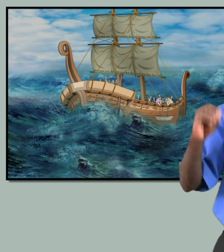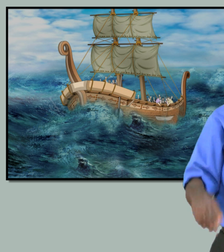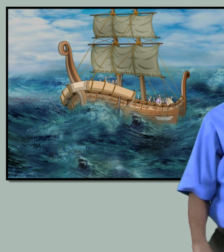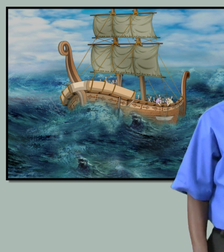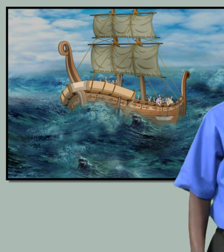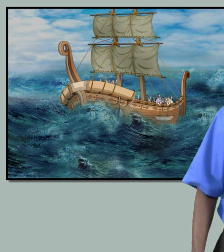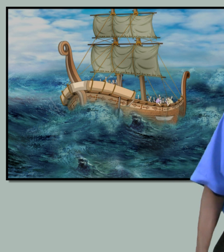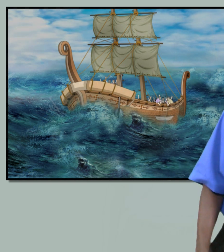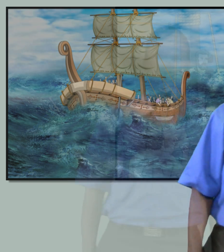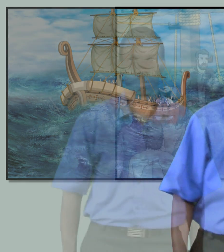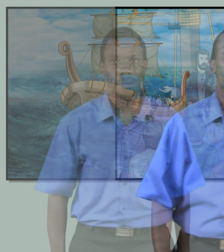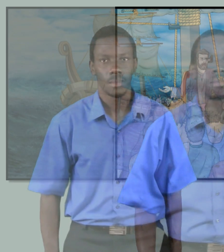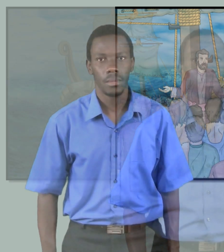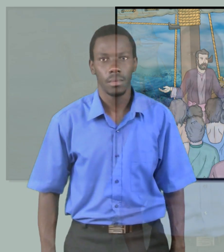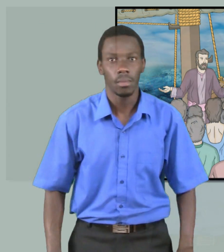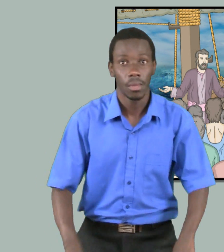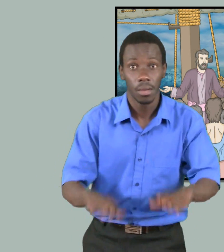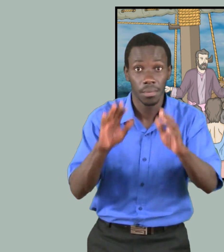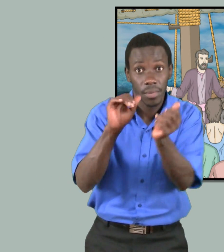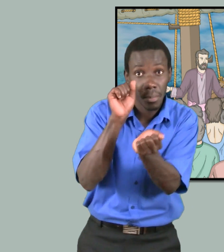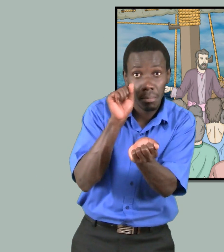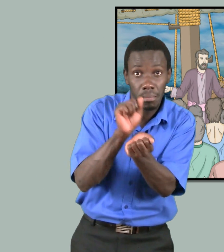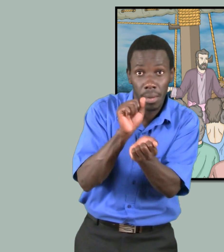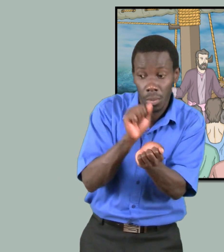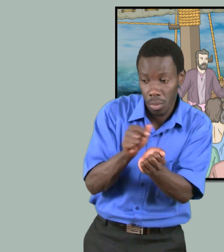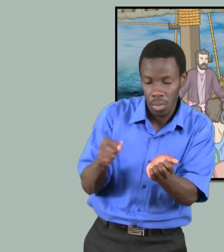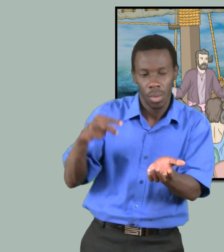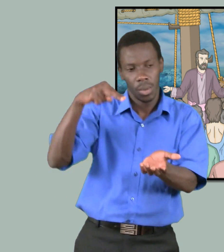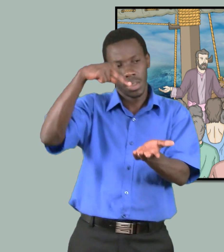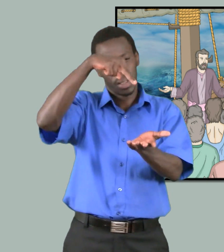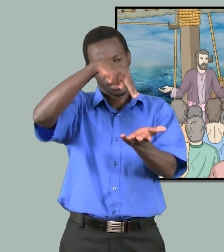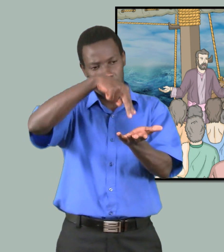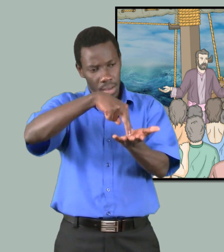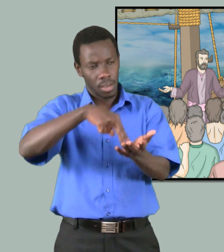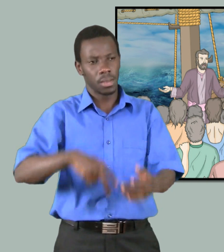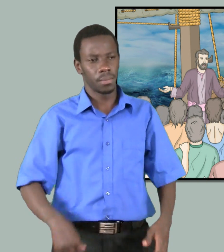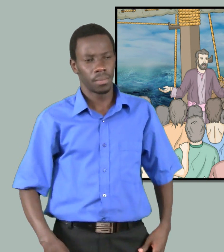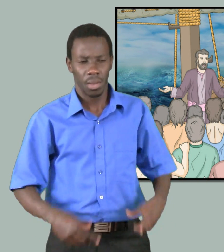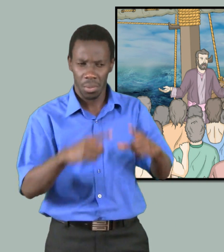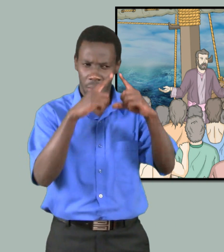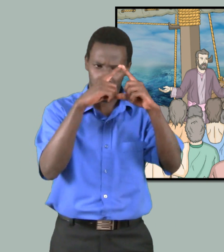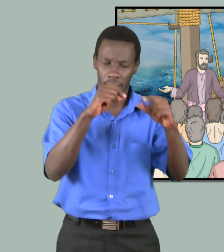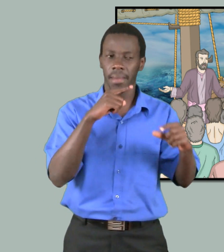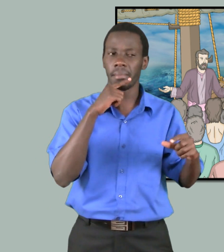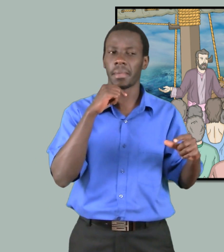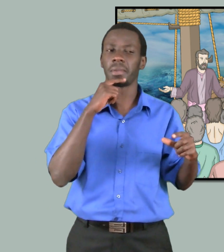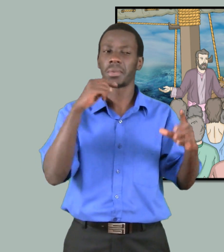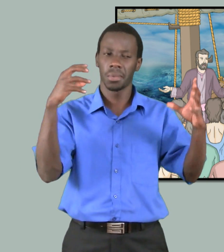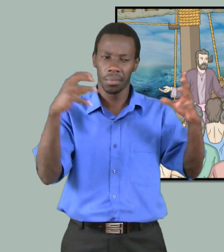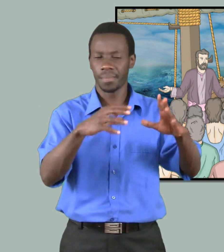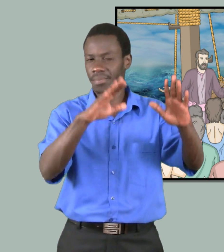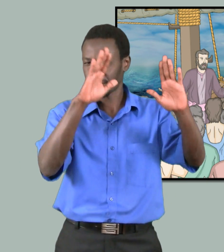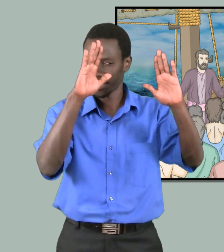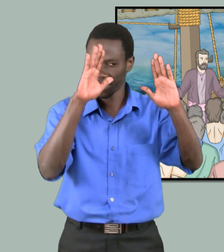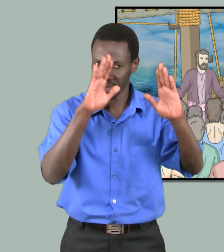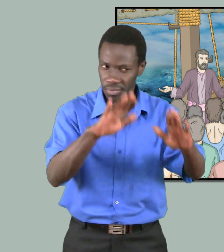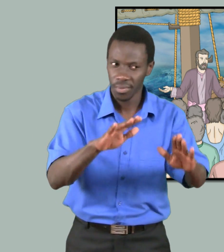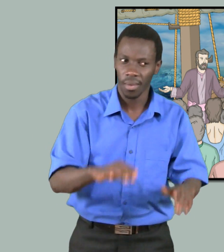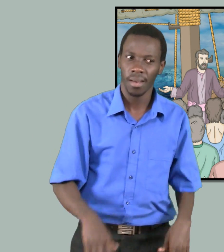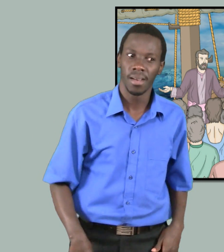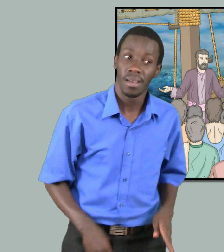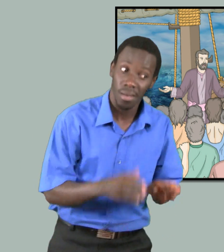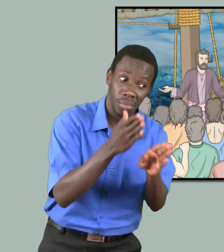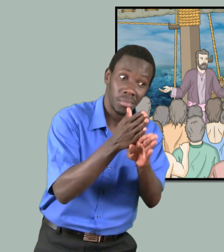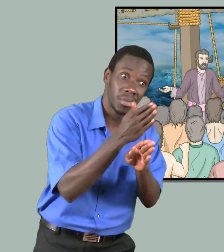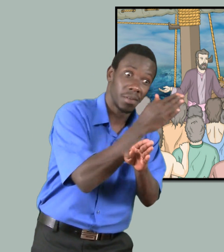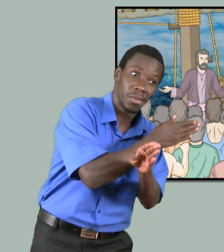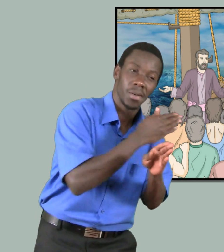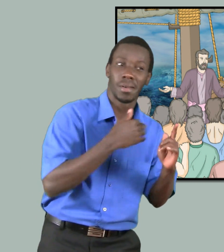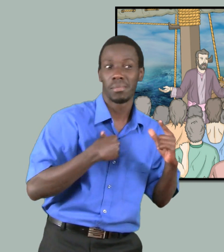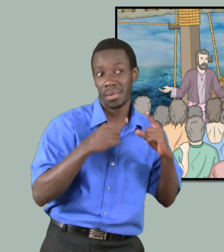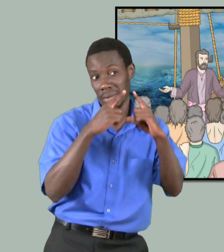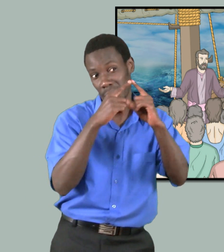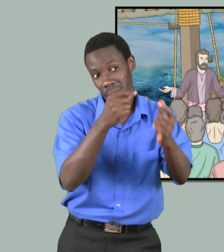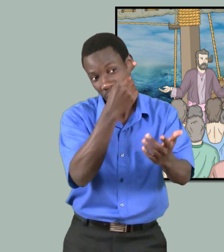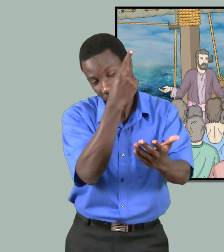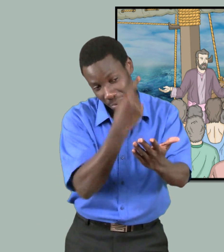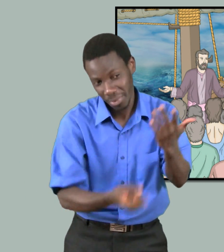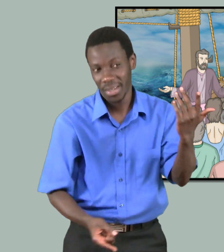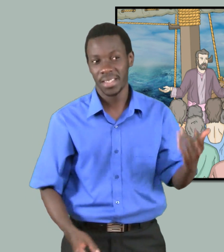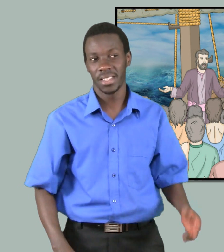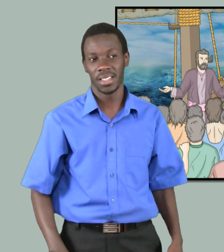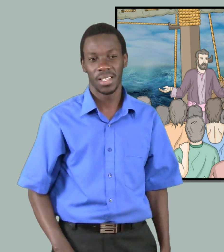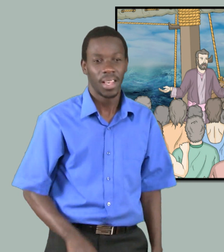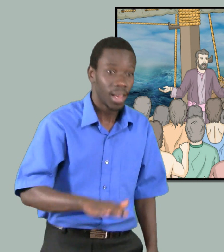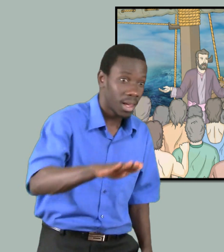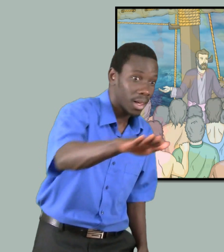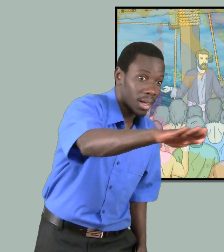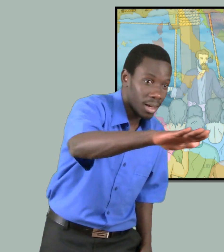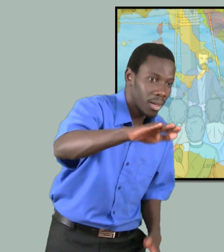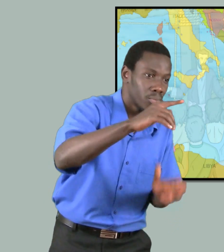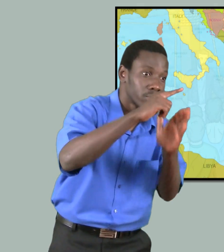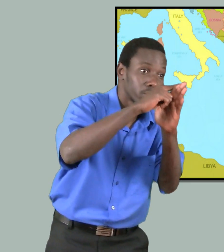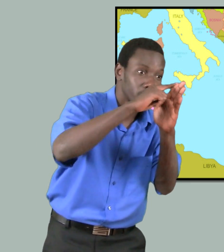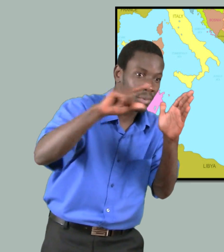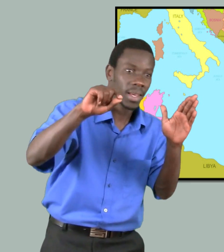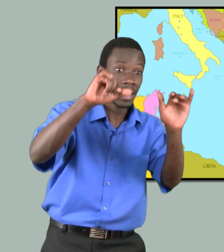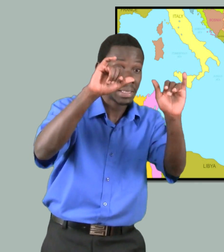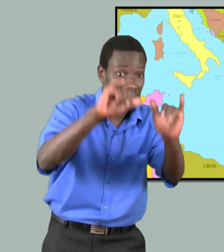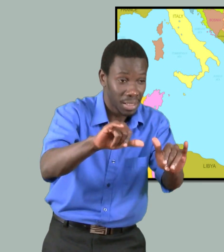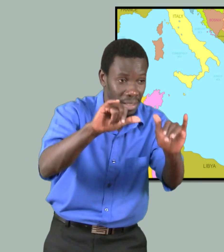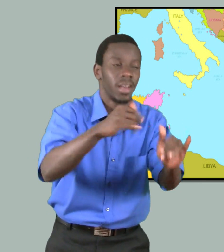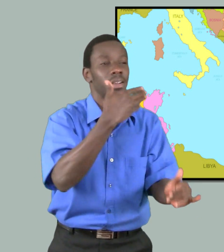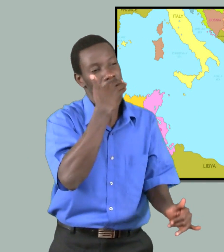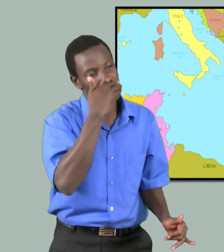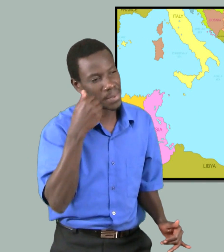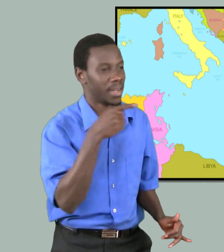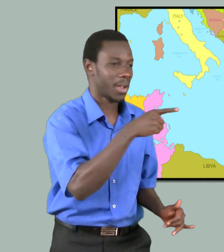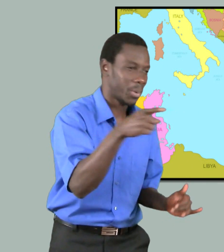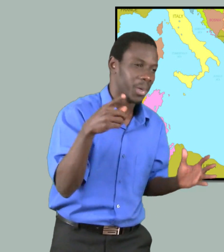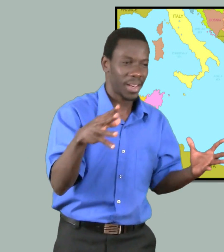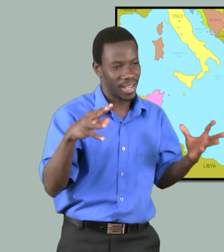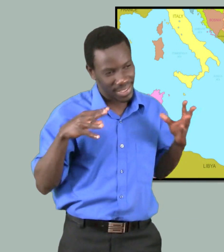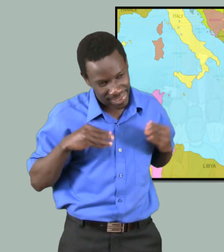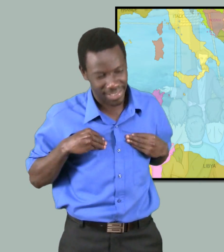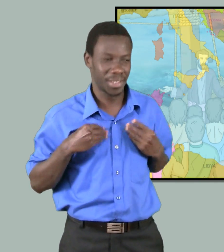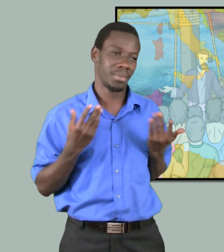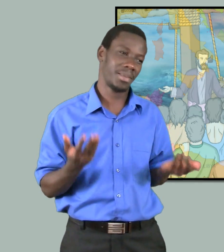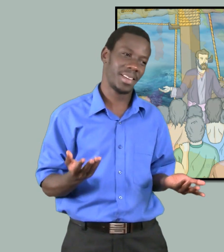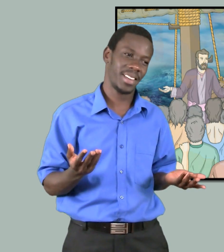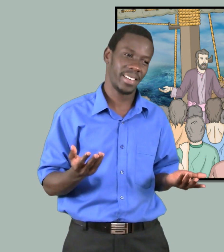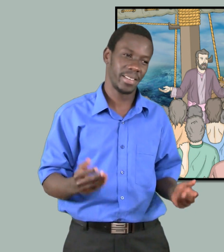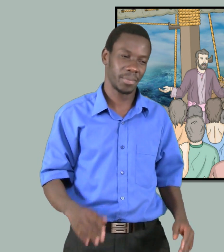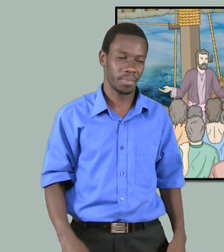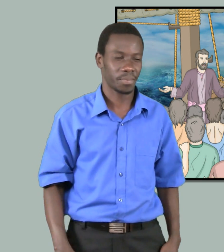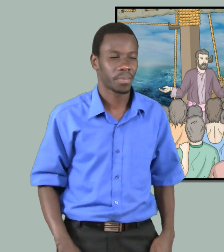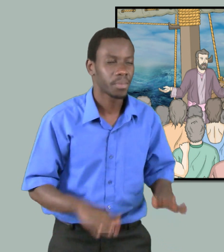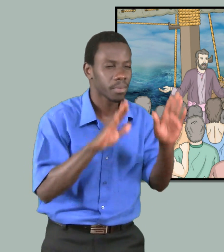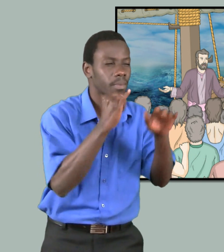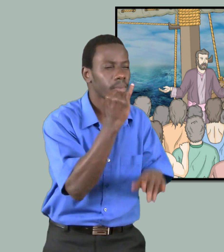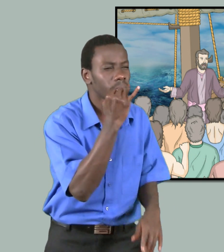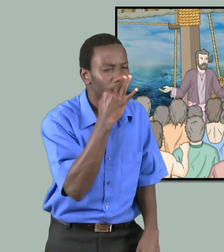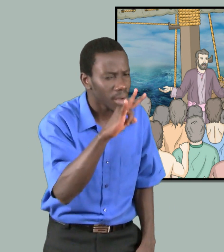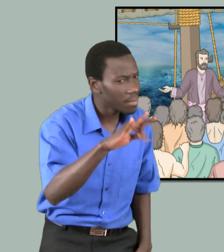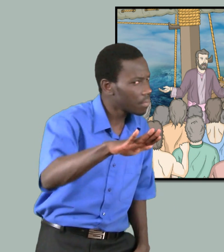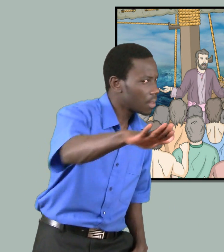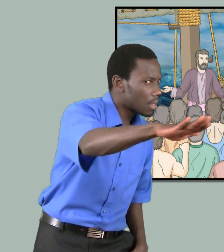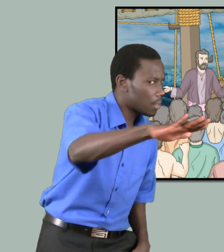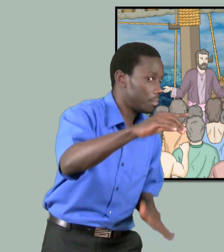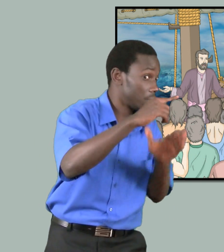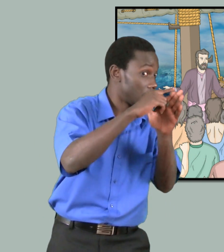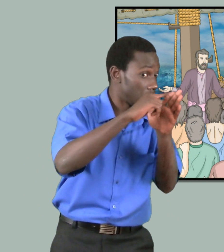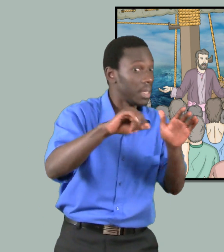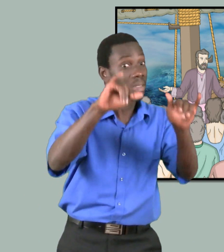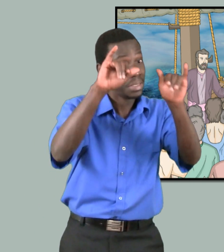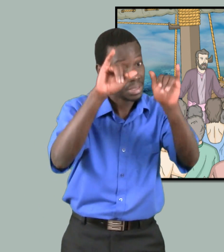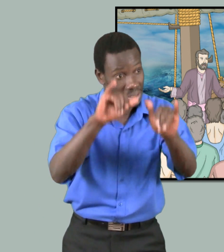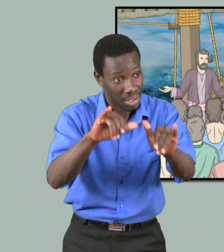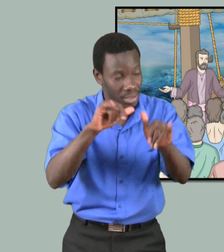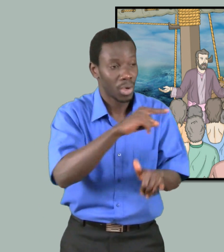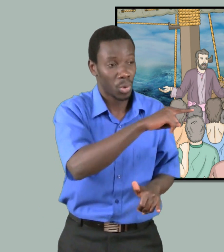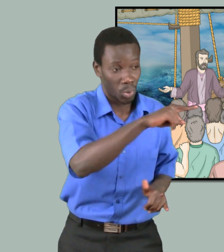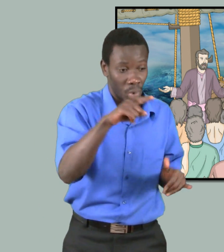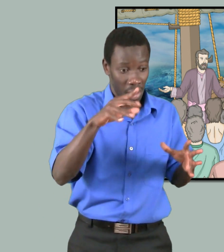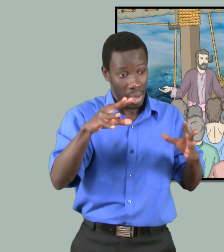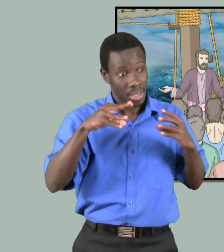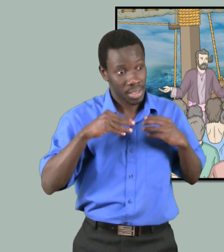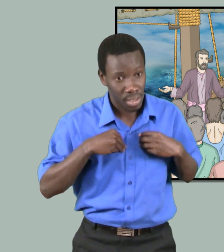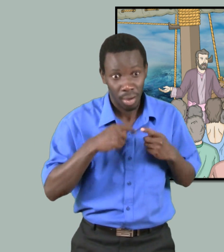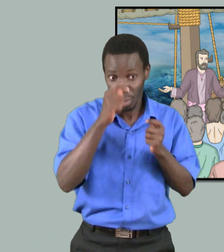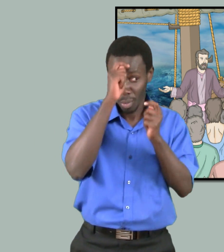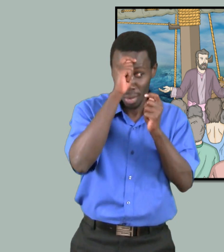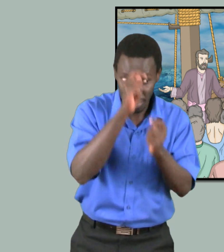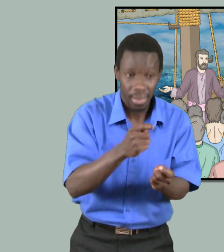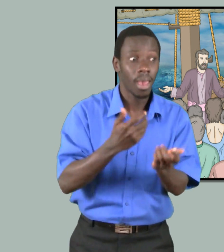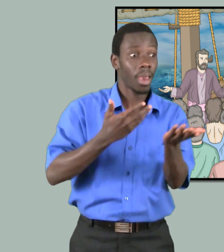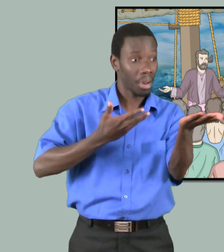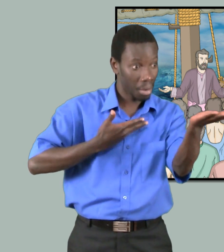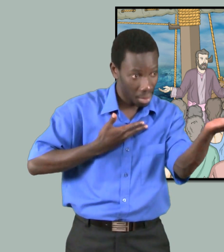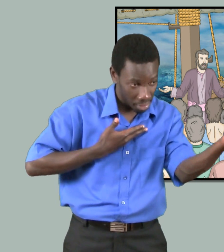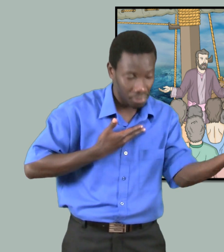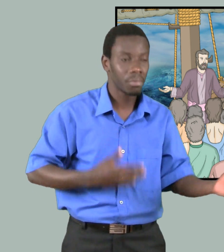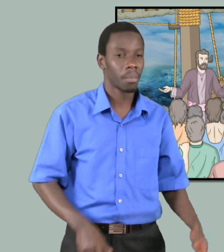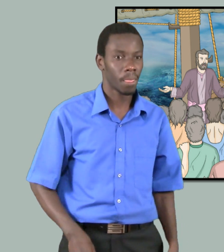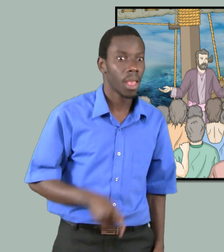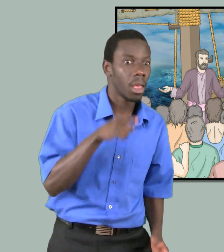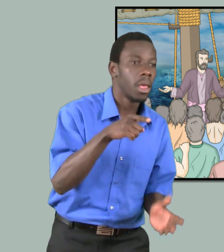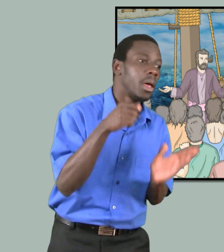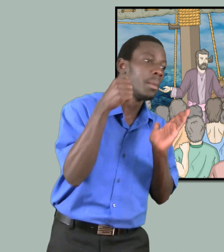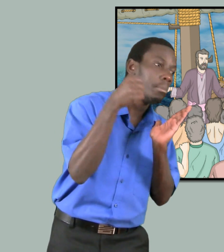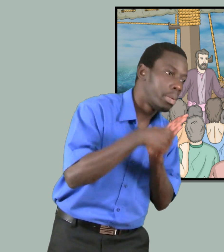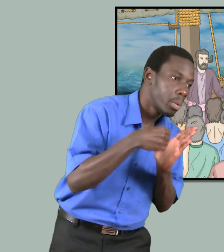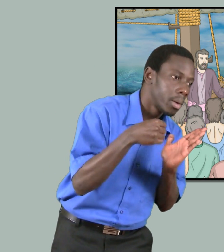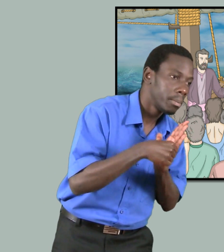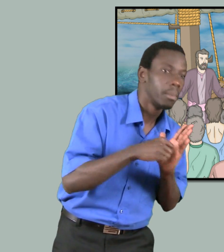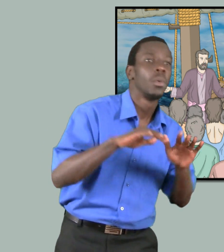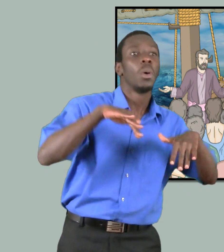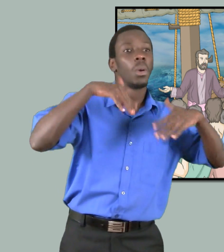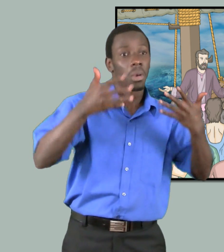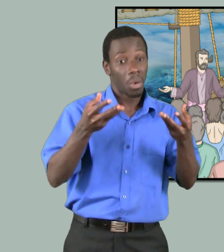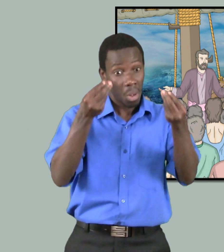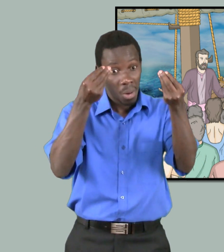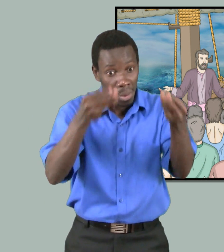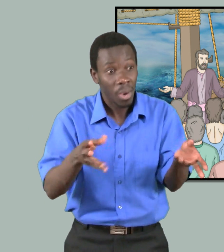After the men had gone a long time without food, Paul stood up among them and said, “Men, you should have followed my advice not to sail from Crete.